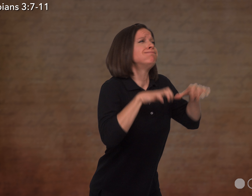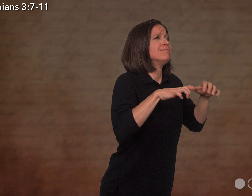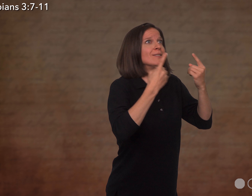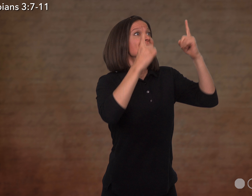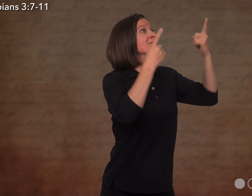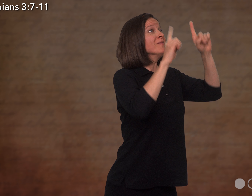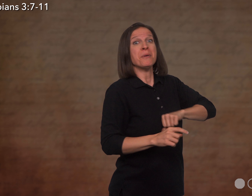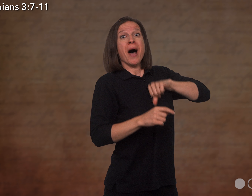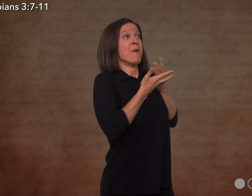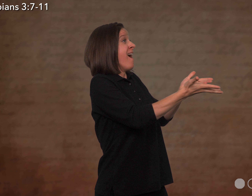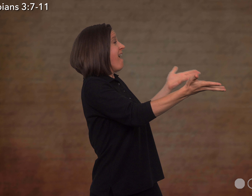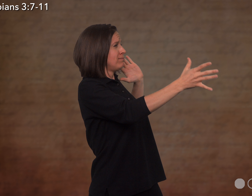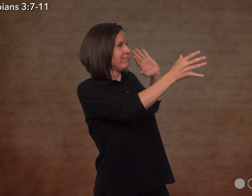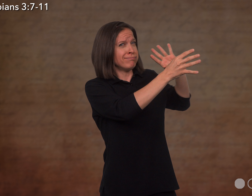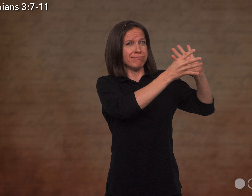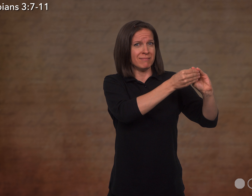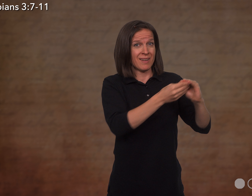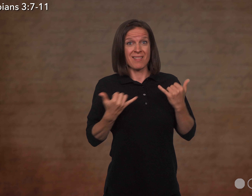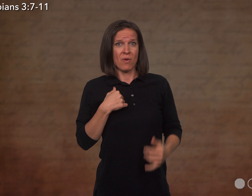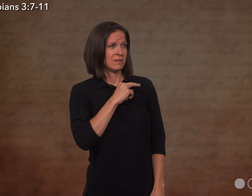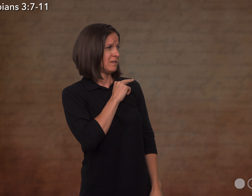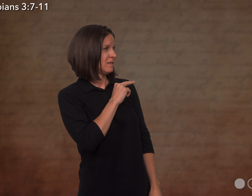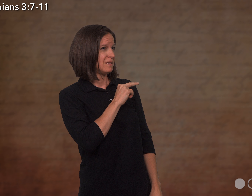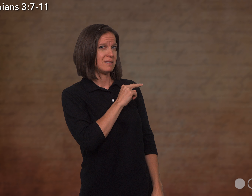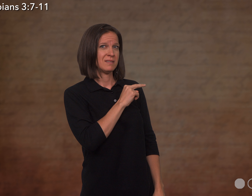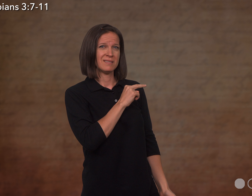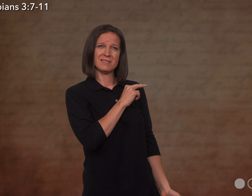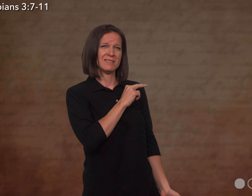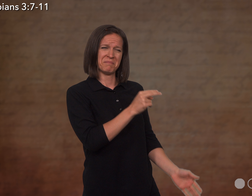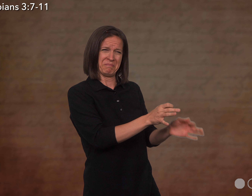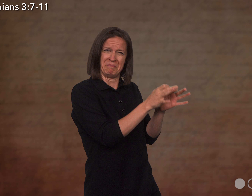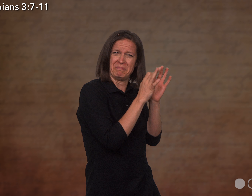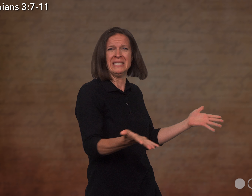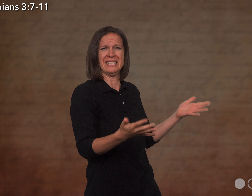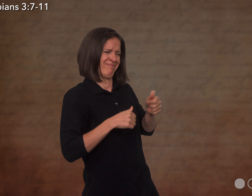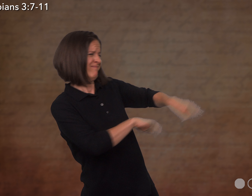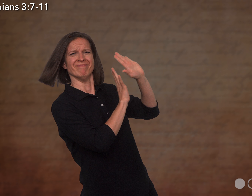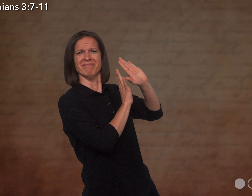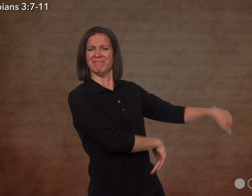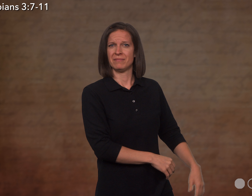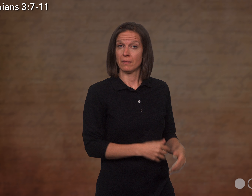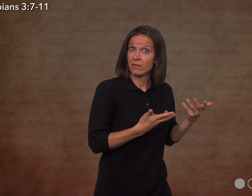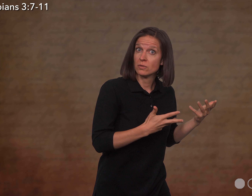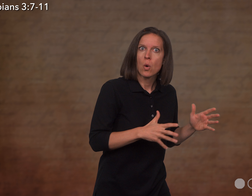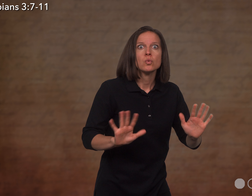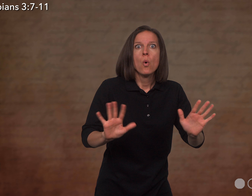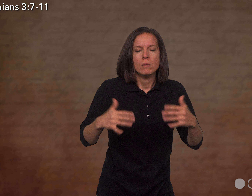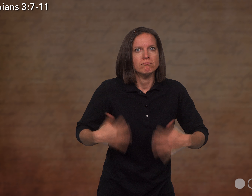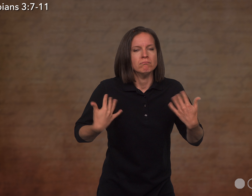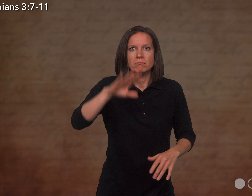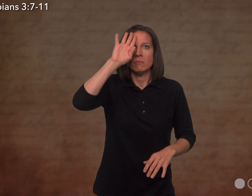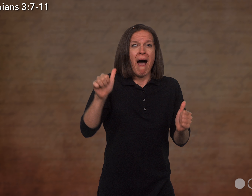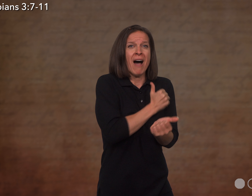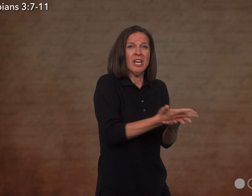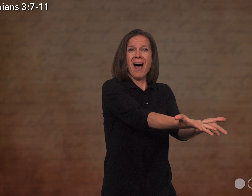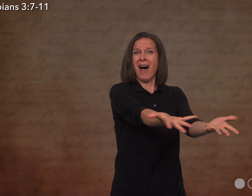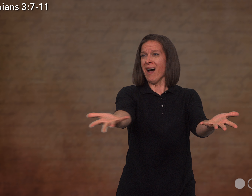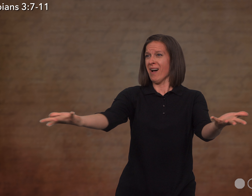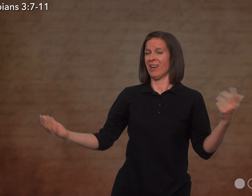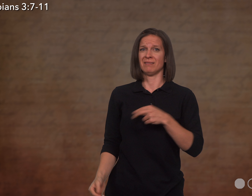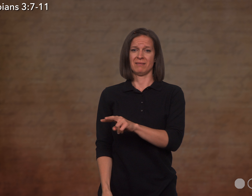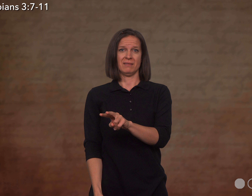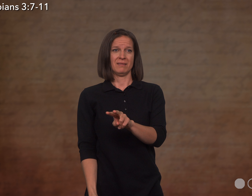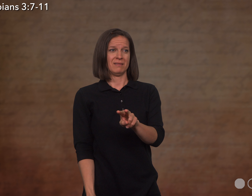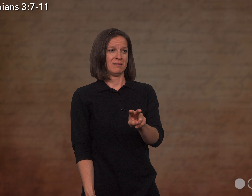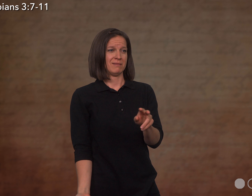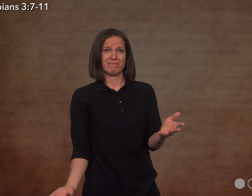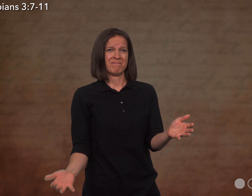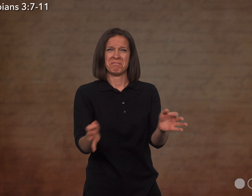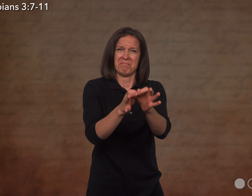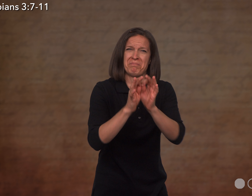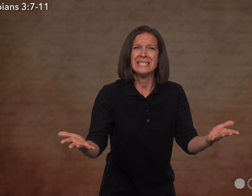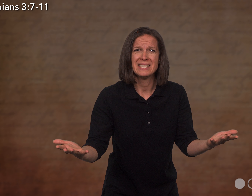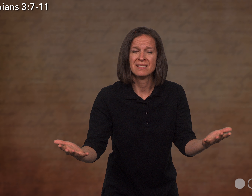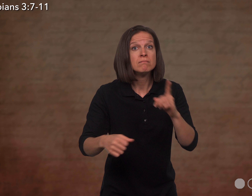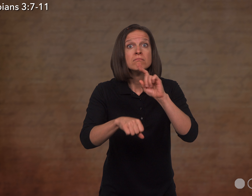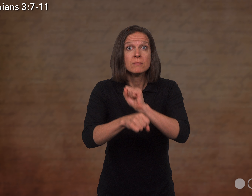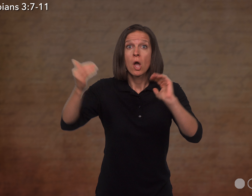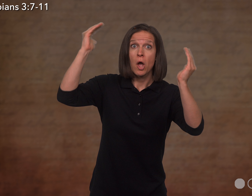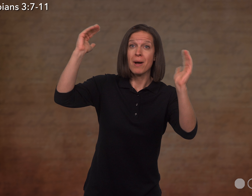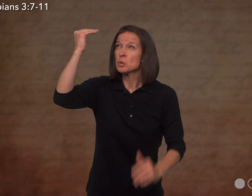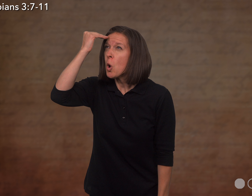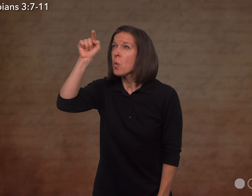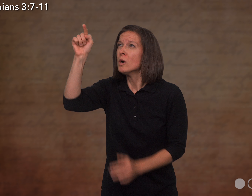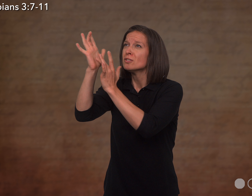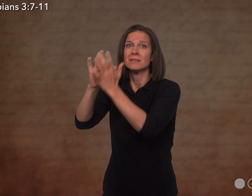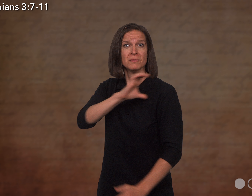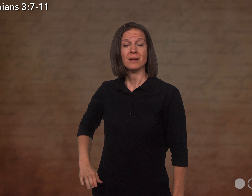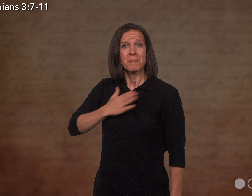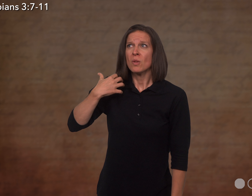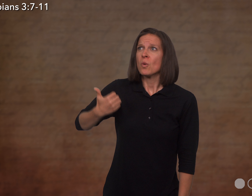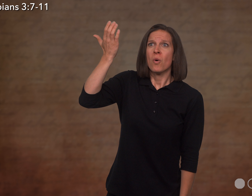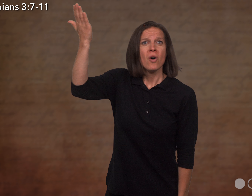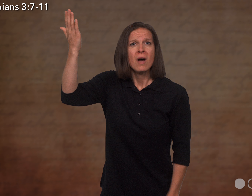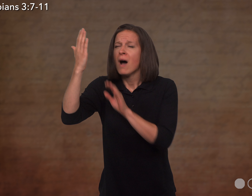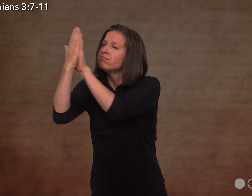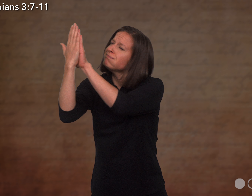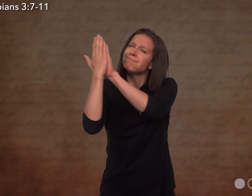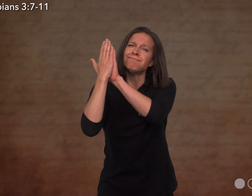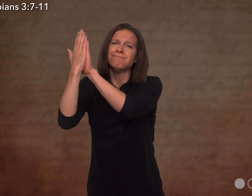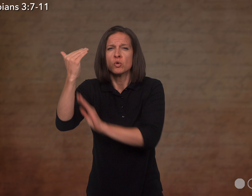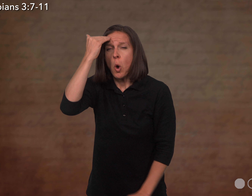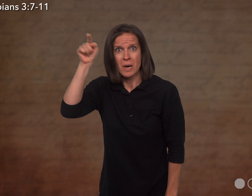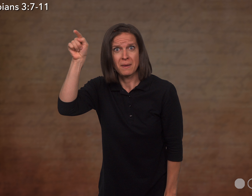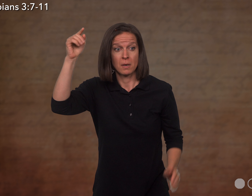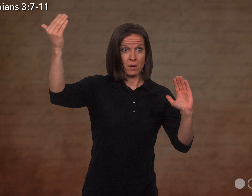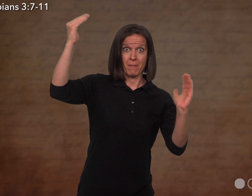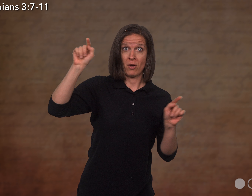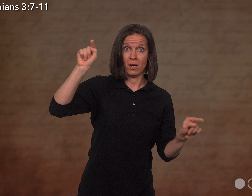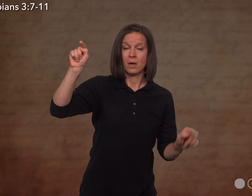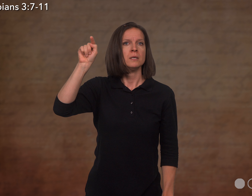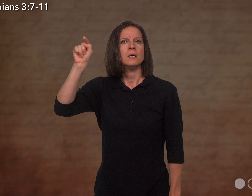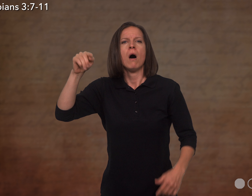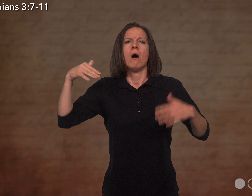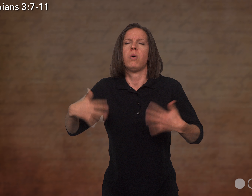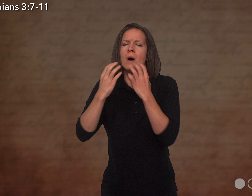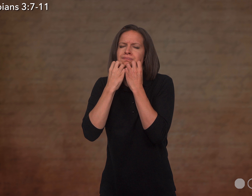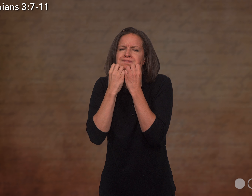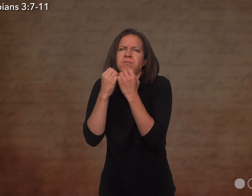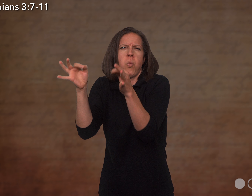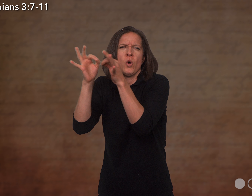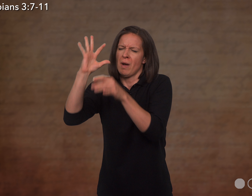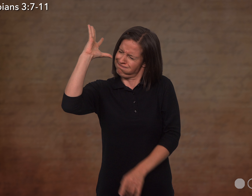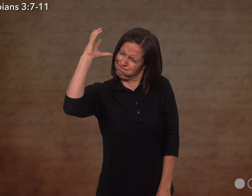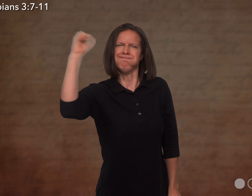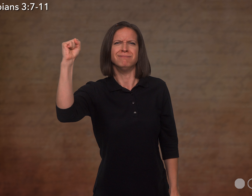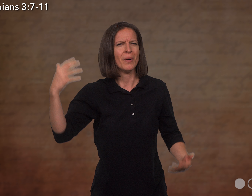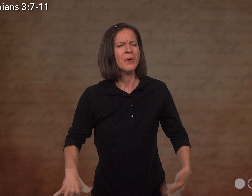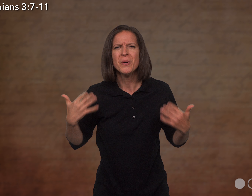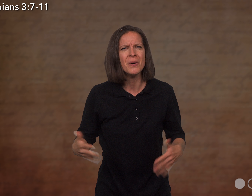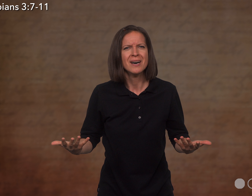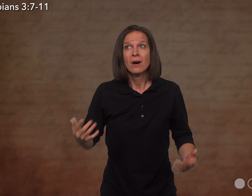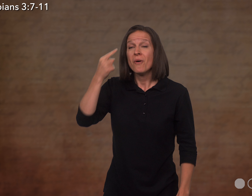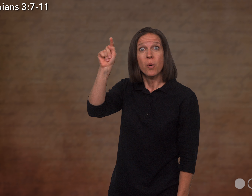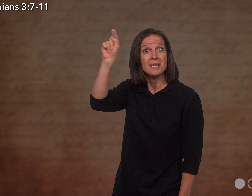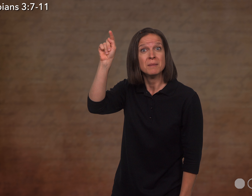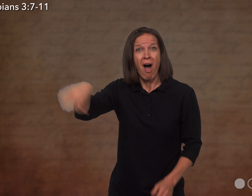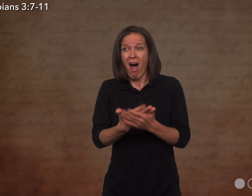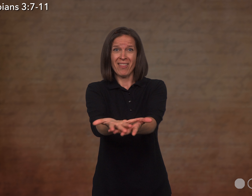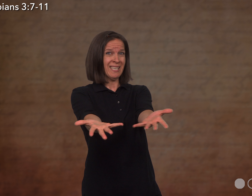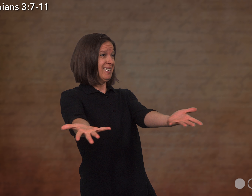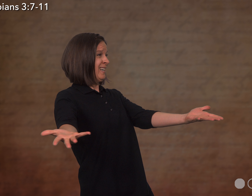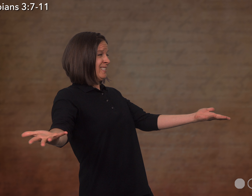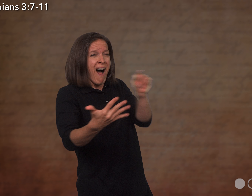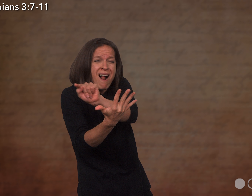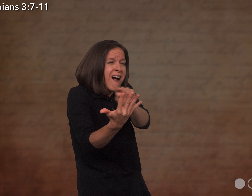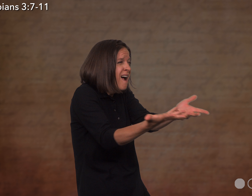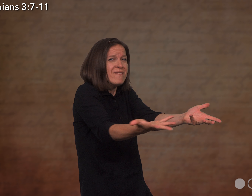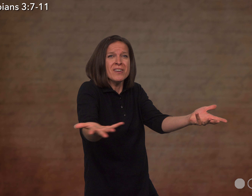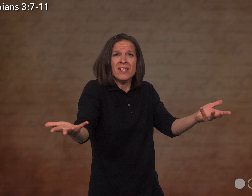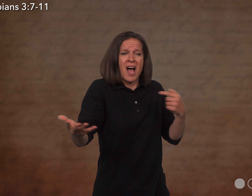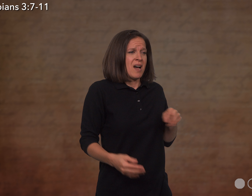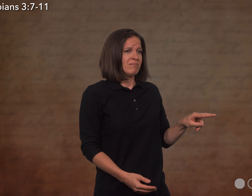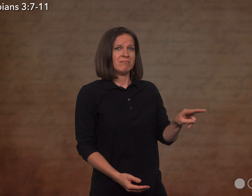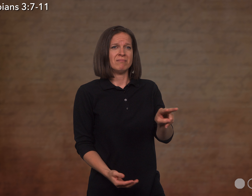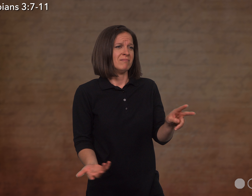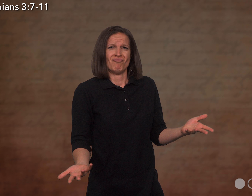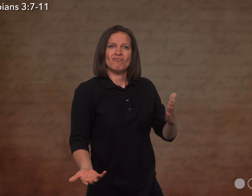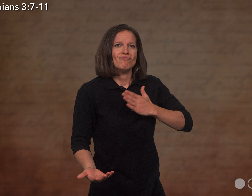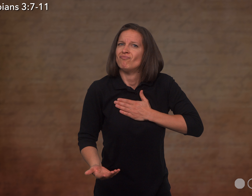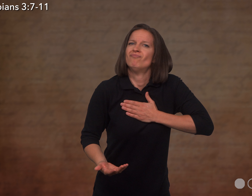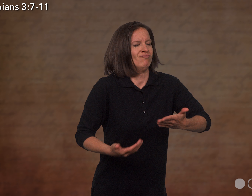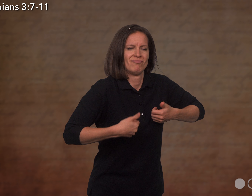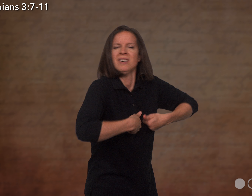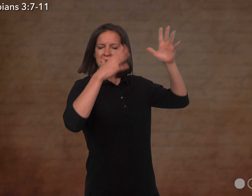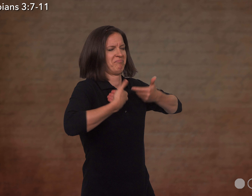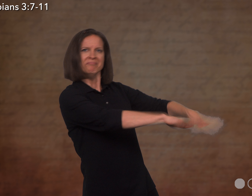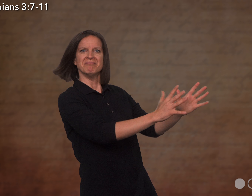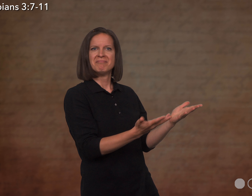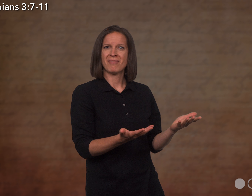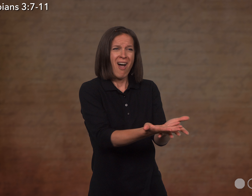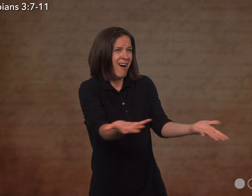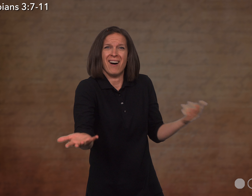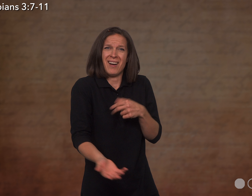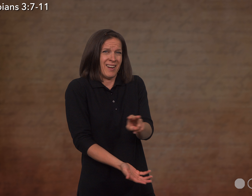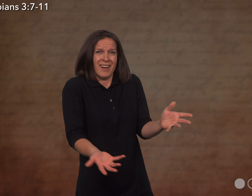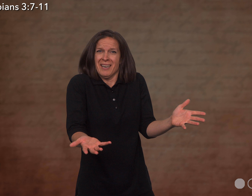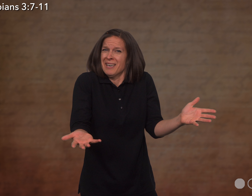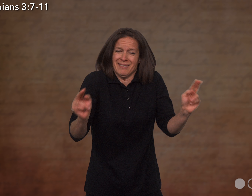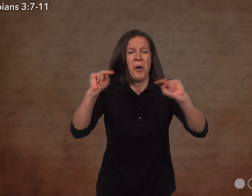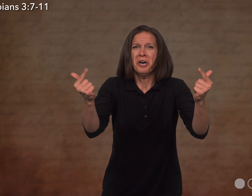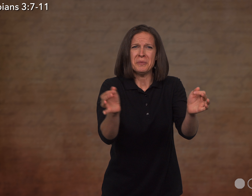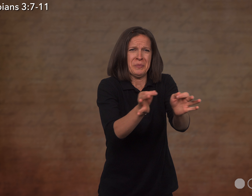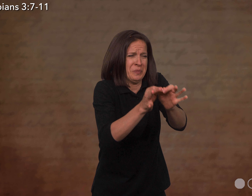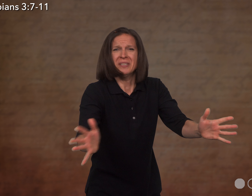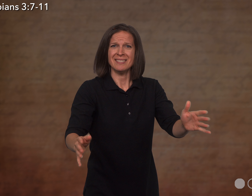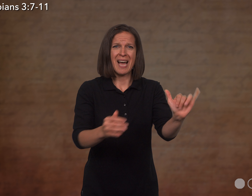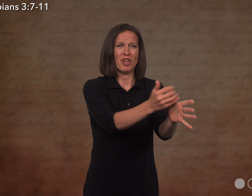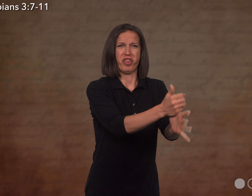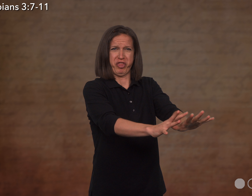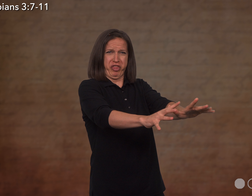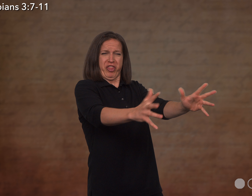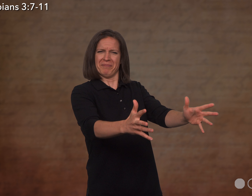More than that, I count all things as loss compared to the surpassing excellence of knowing Christ Jesus my Lord, for whom I have lost all things.